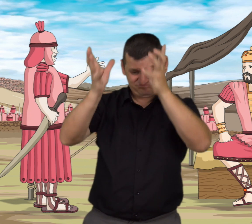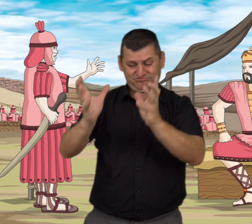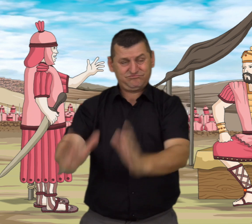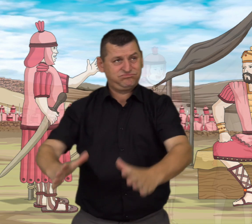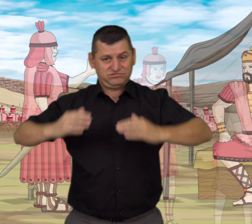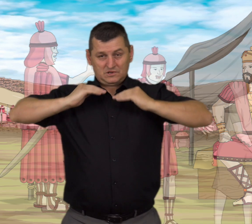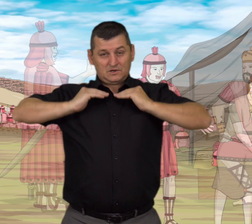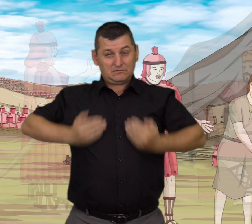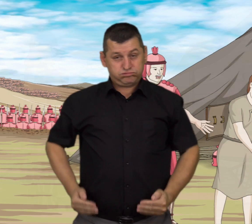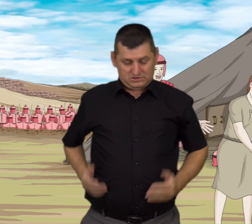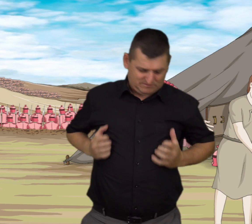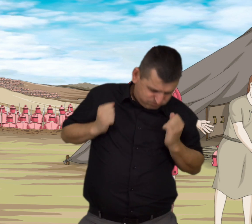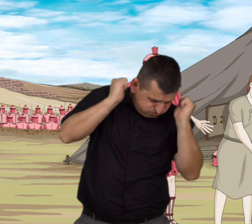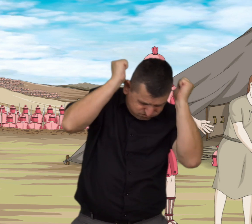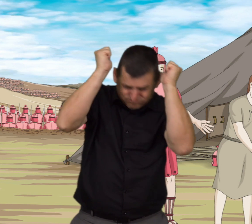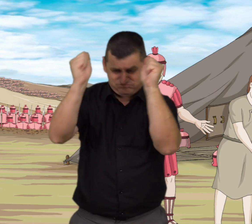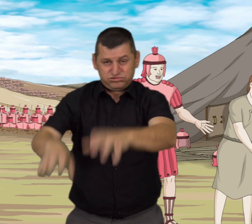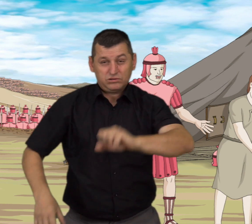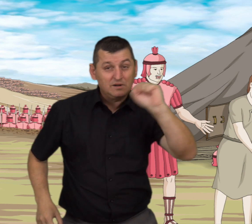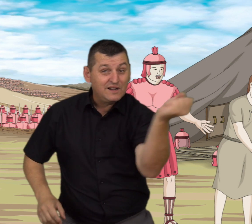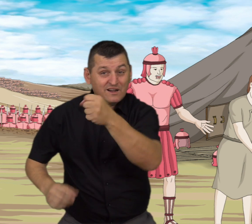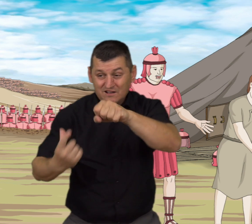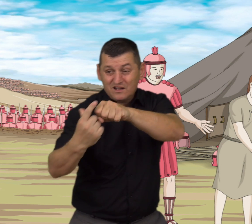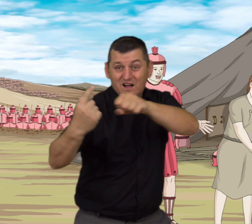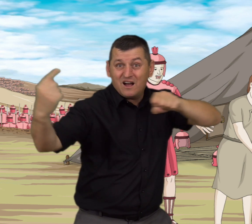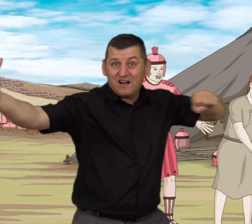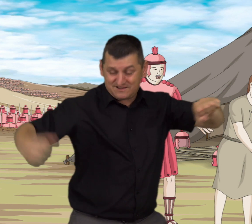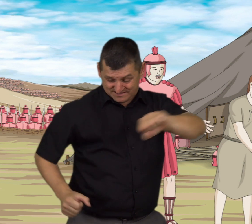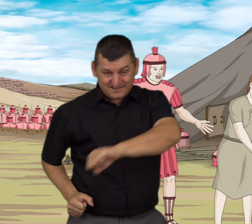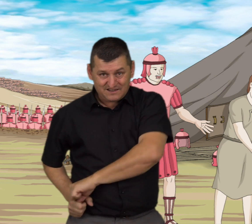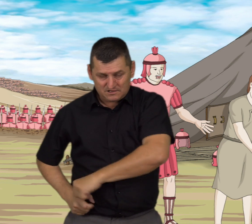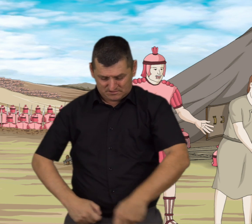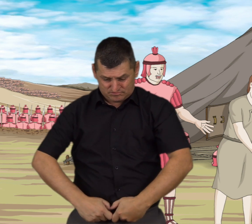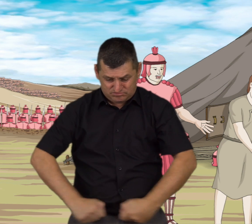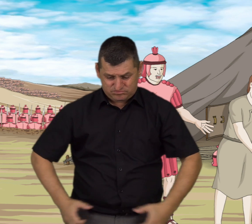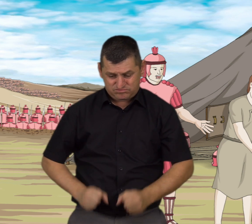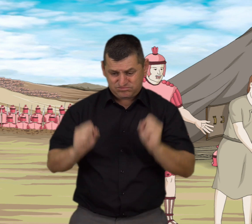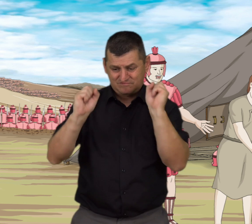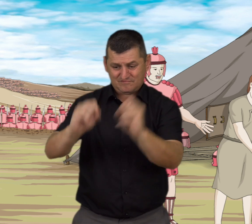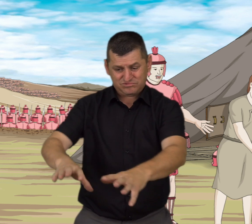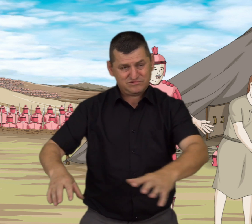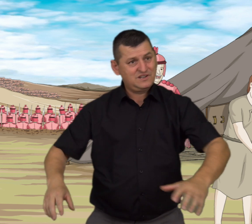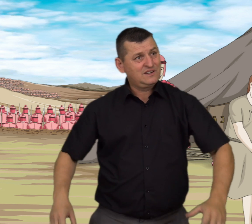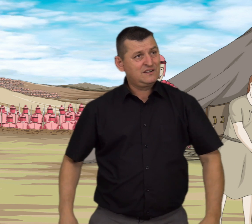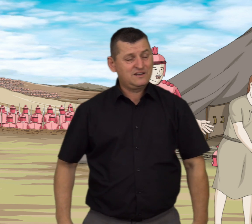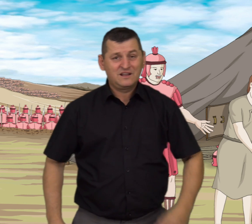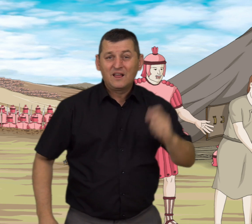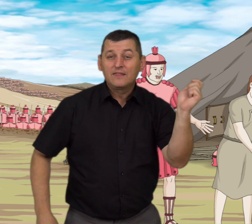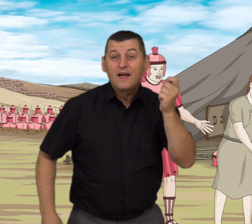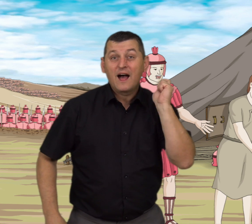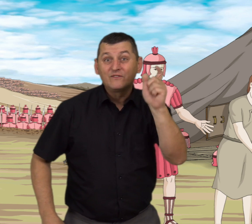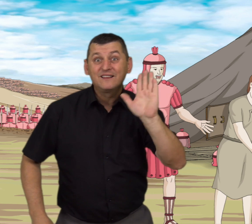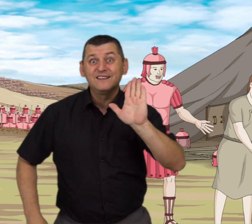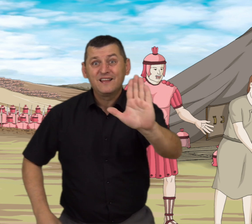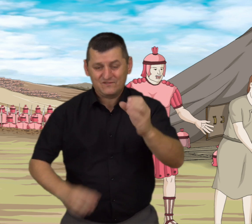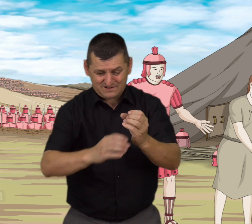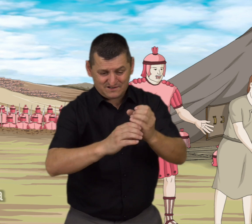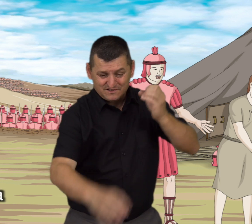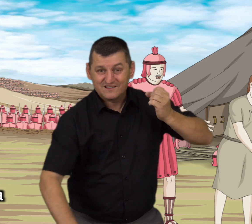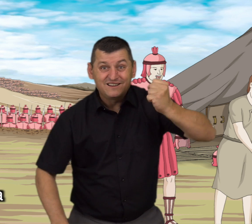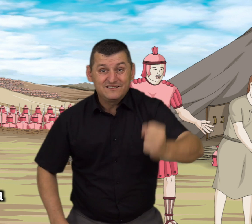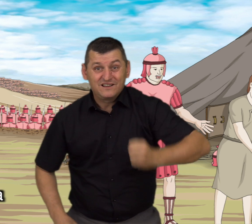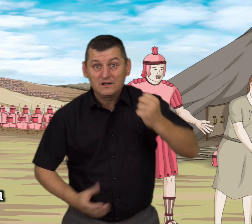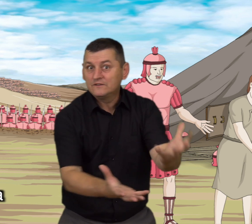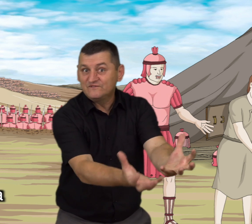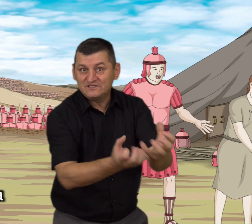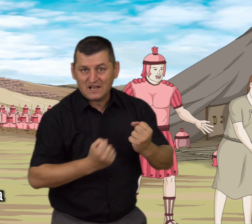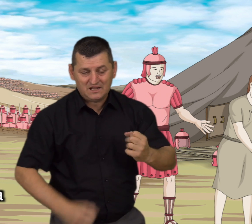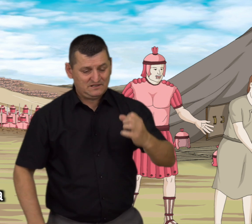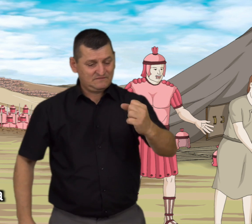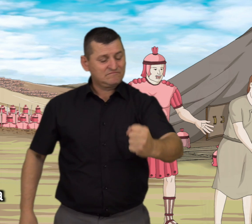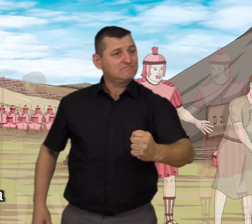So David took them off.